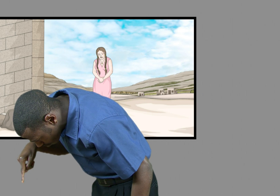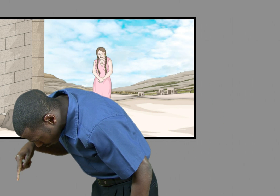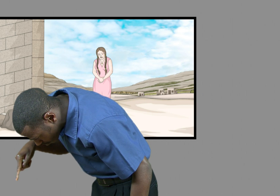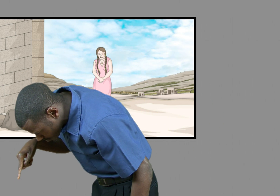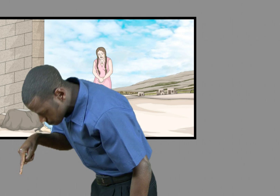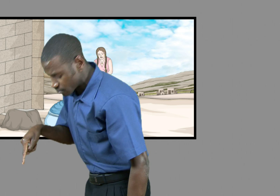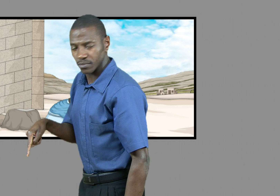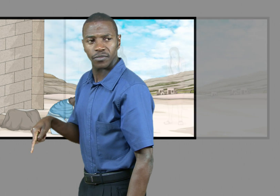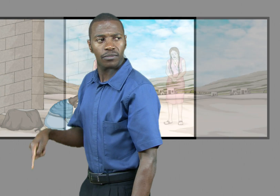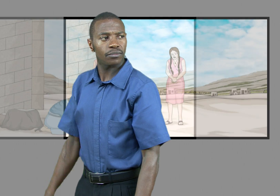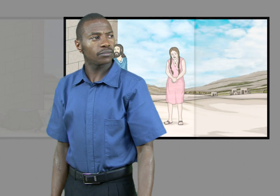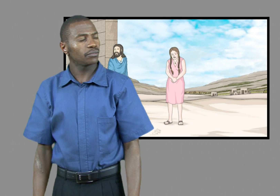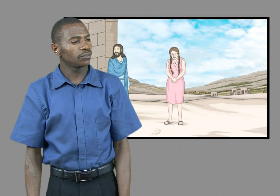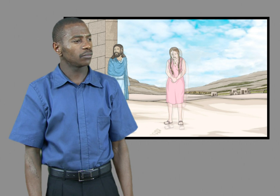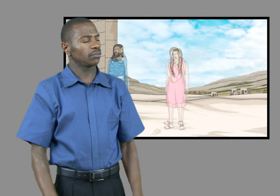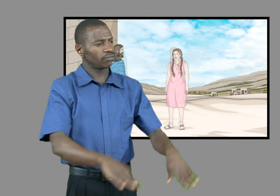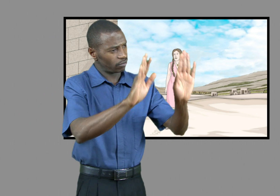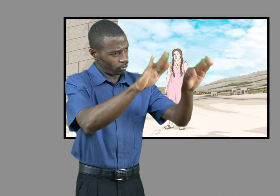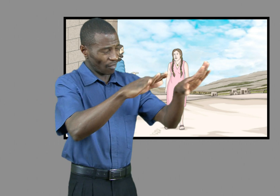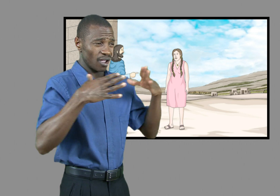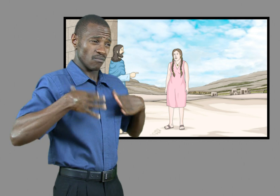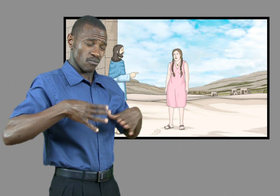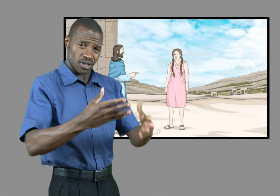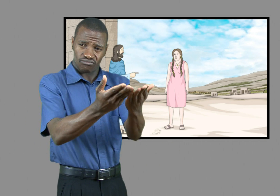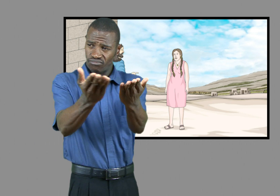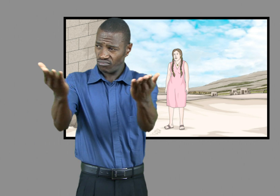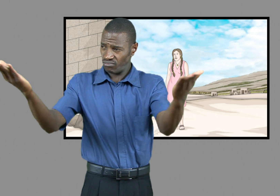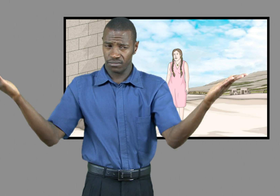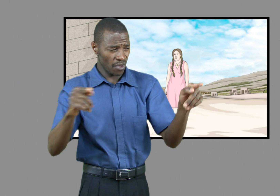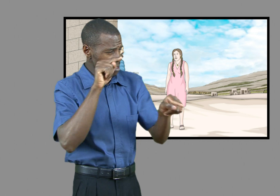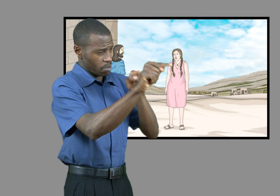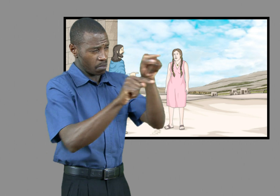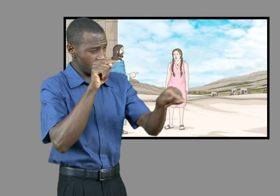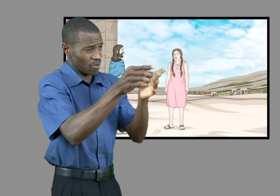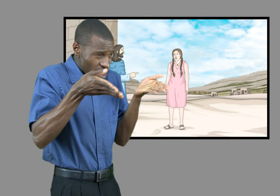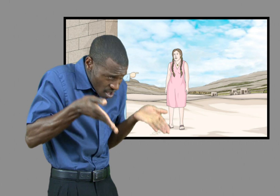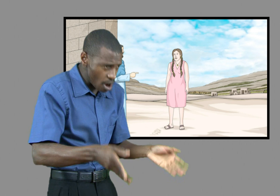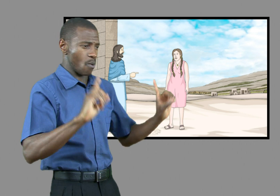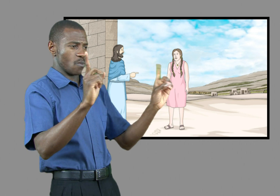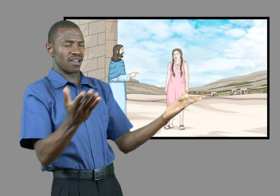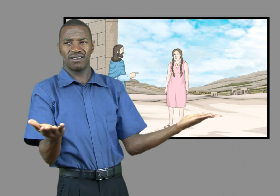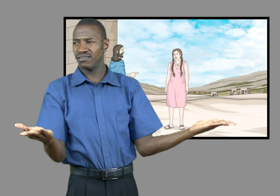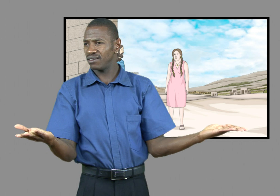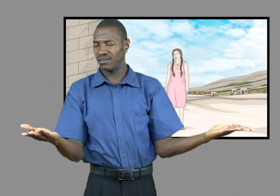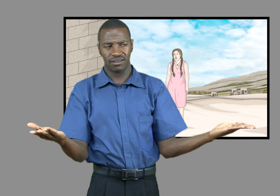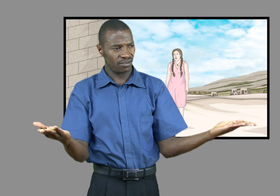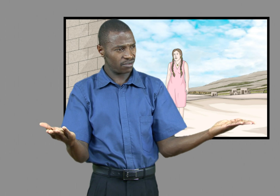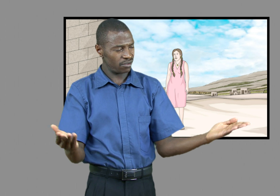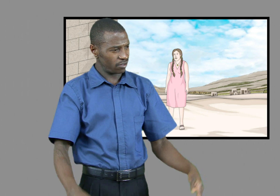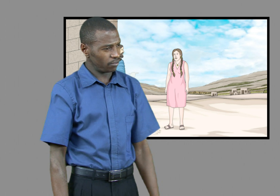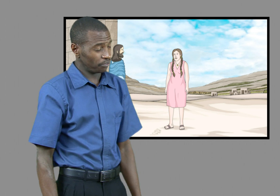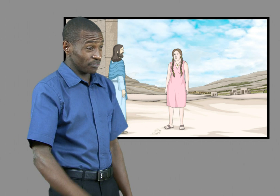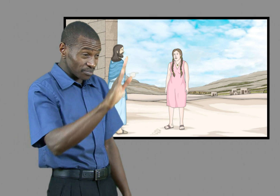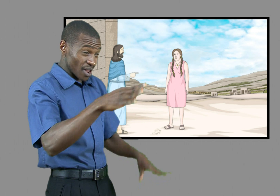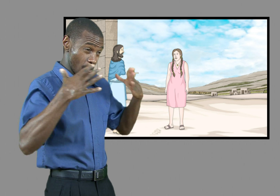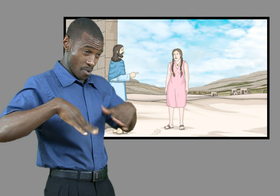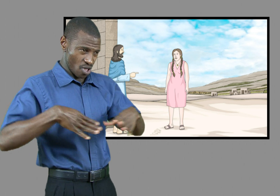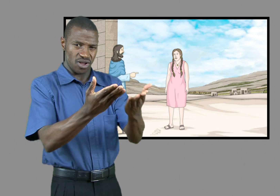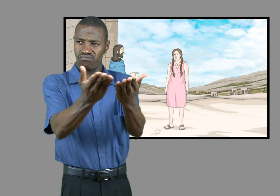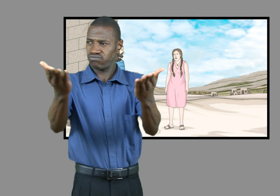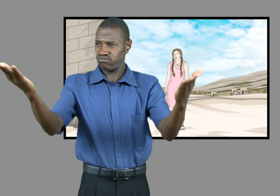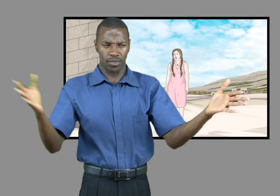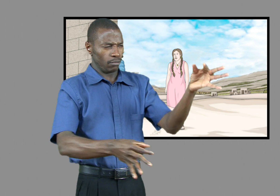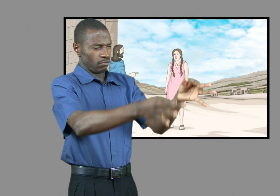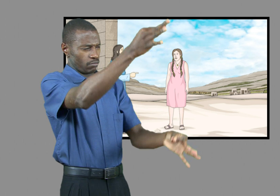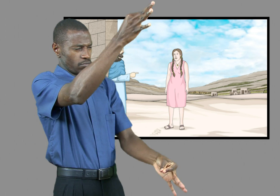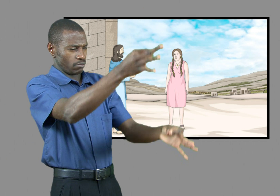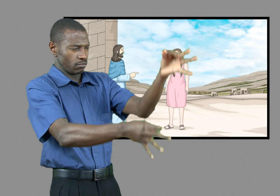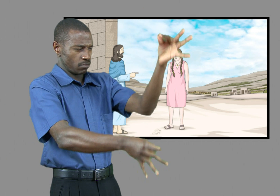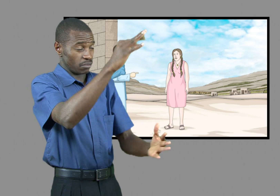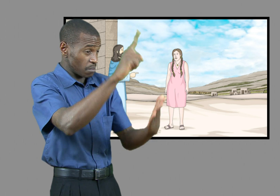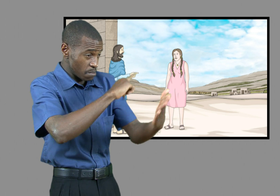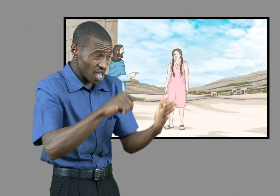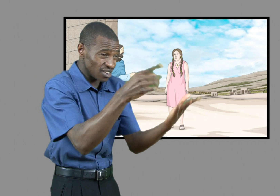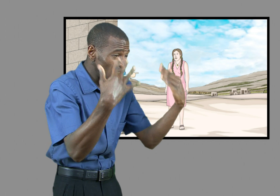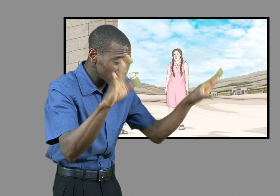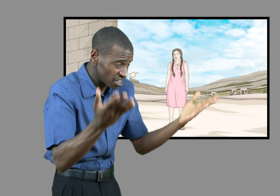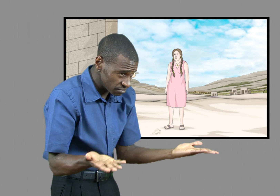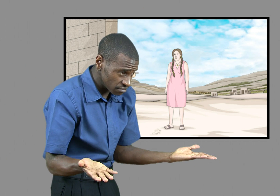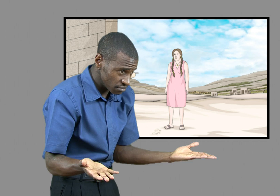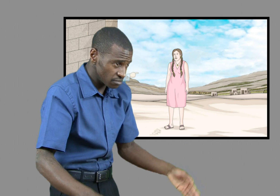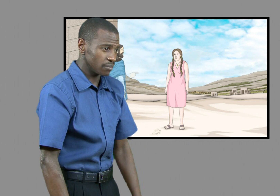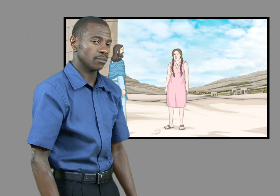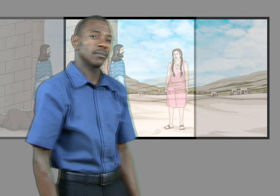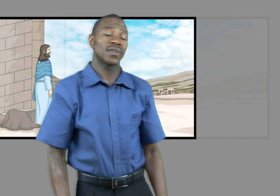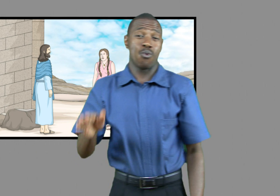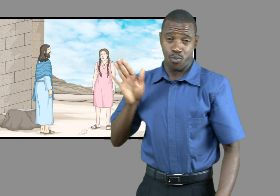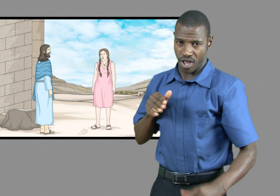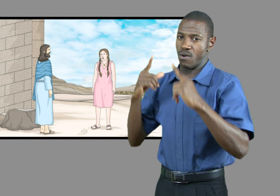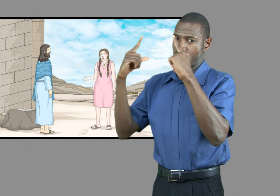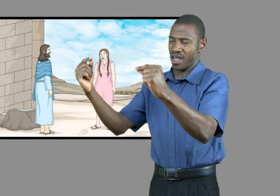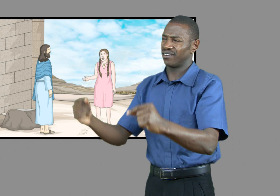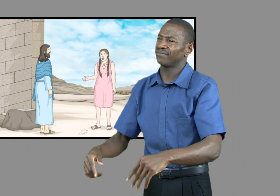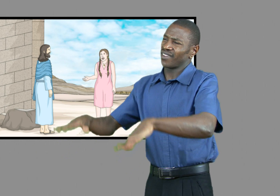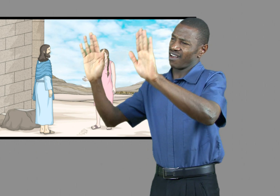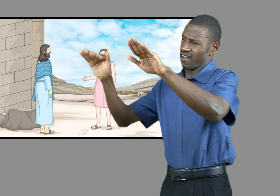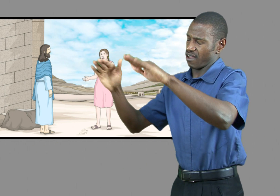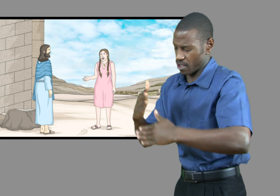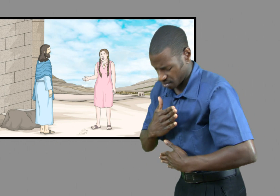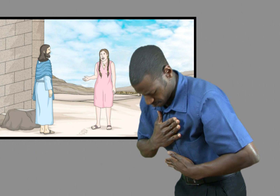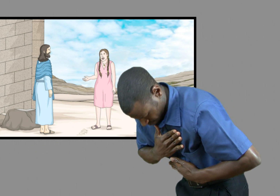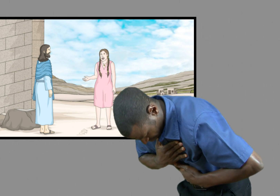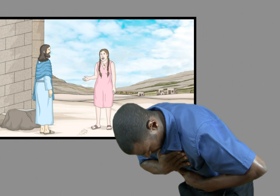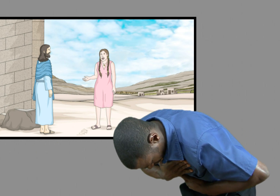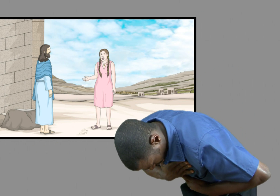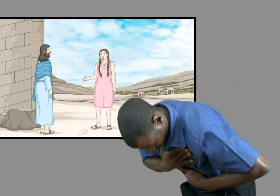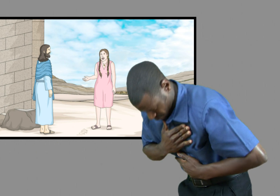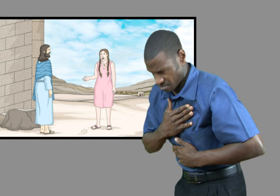Then Jesus straightened up and asked her, “Woman, where are your accusers?